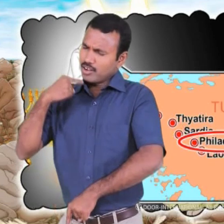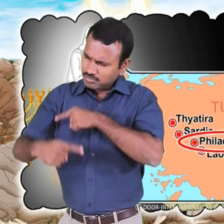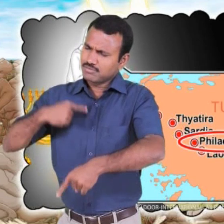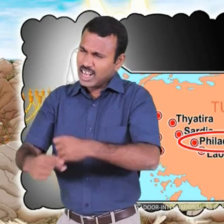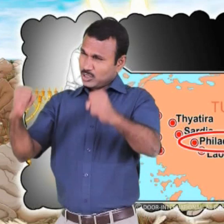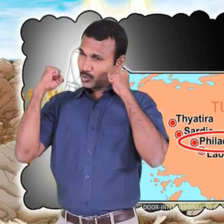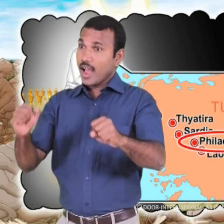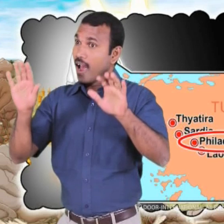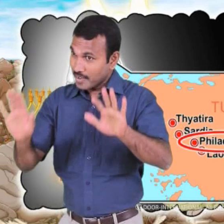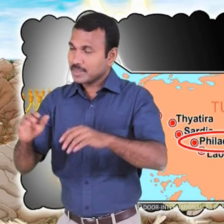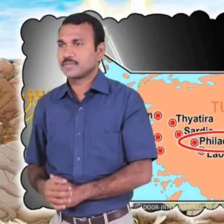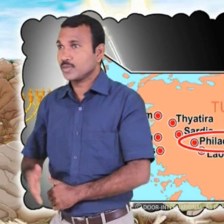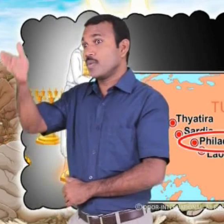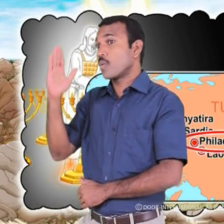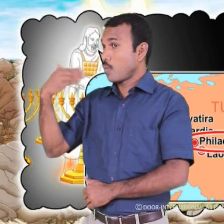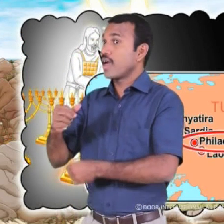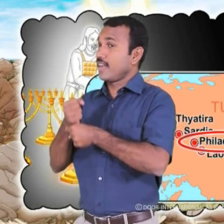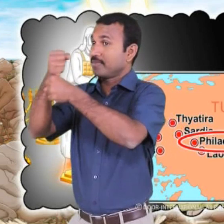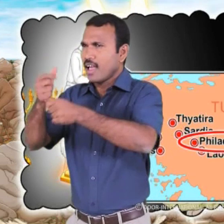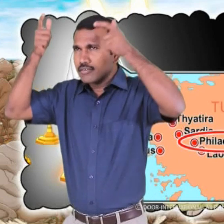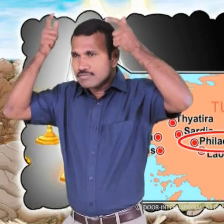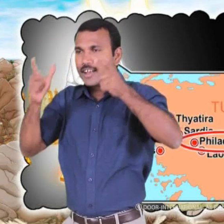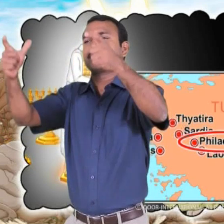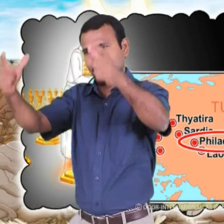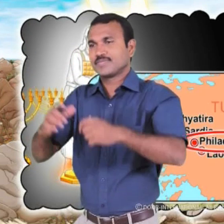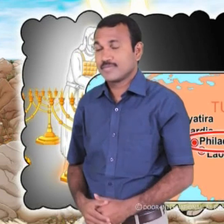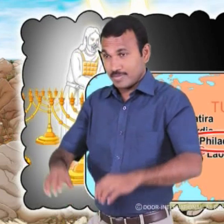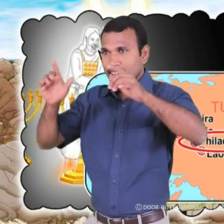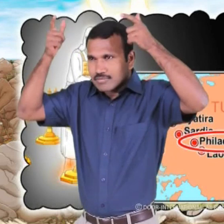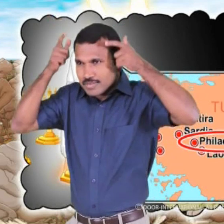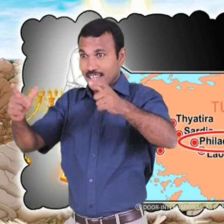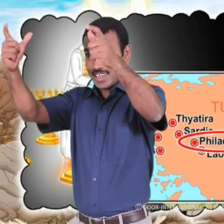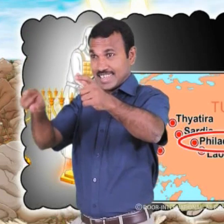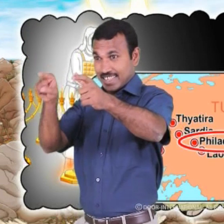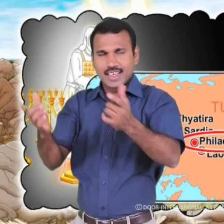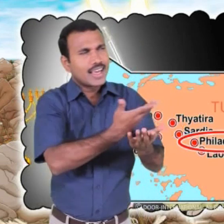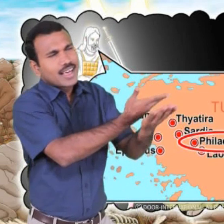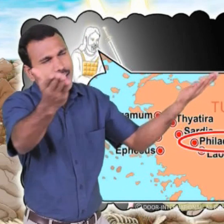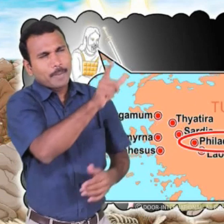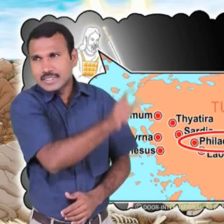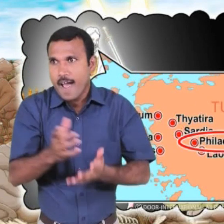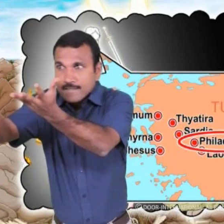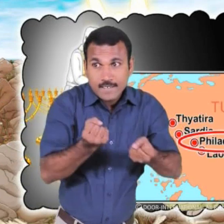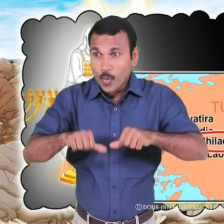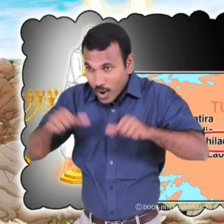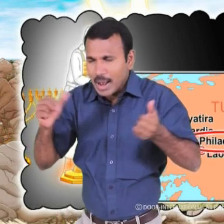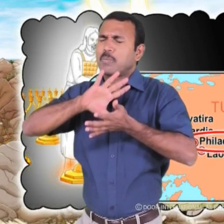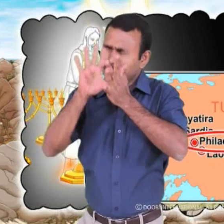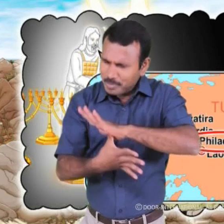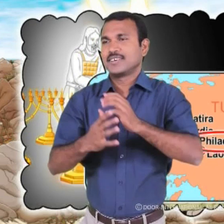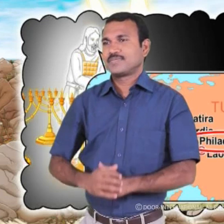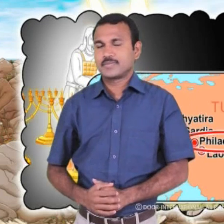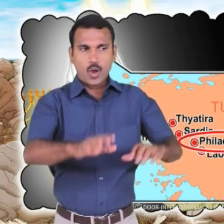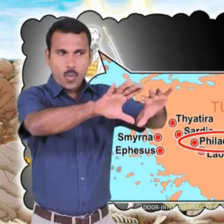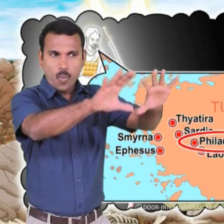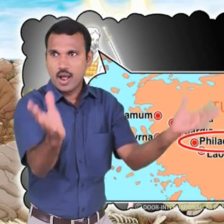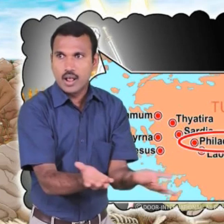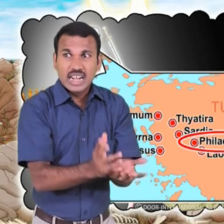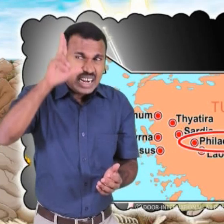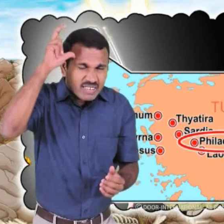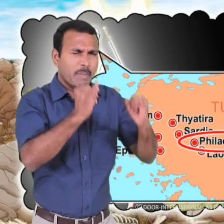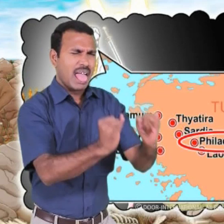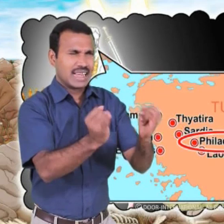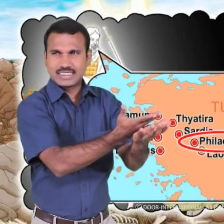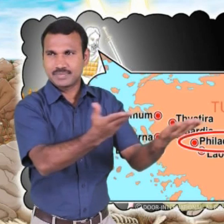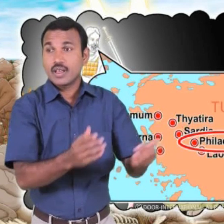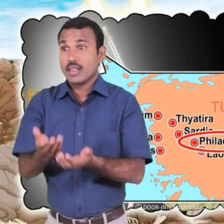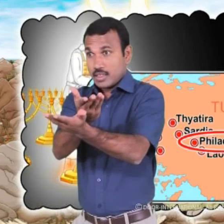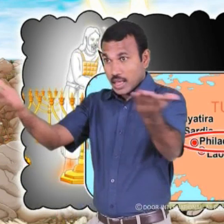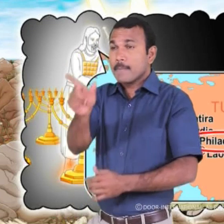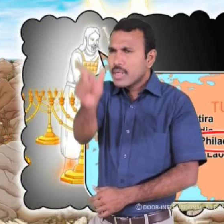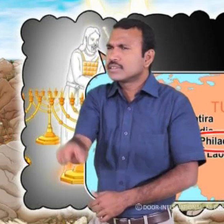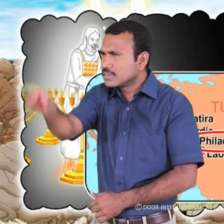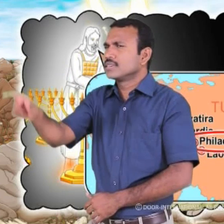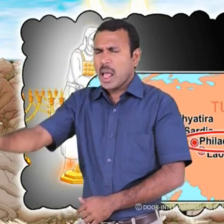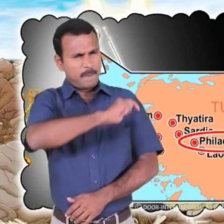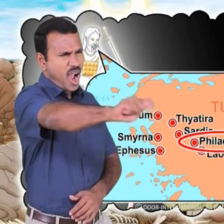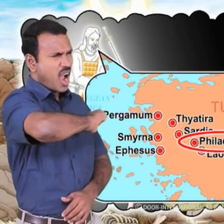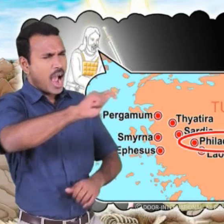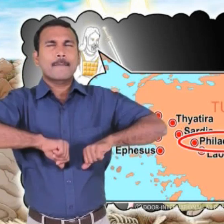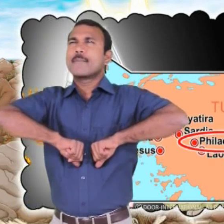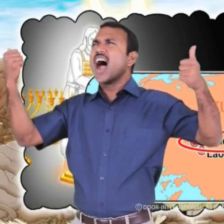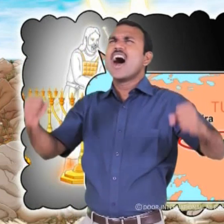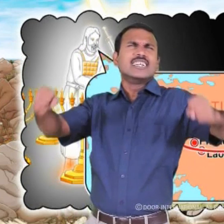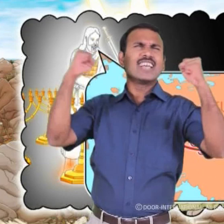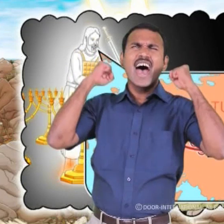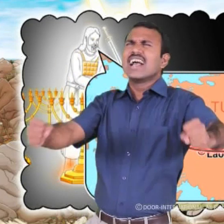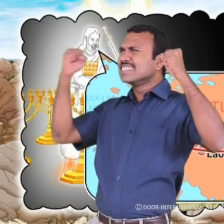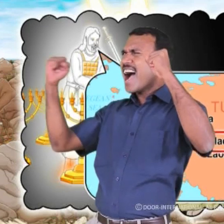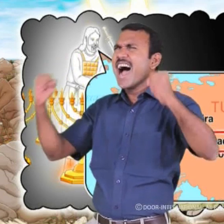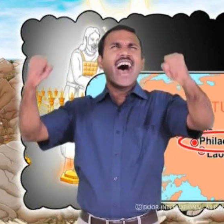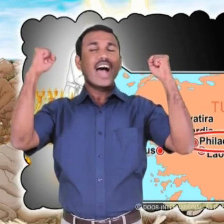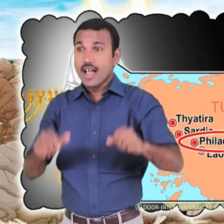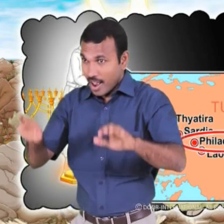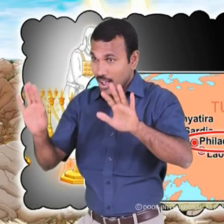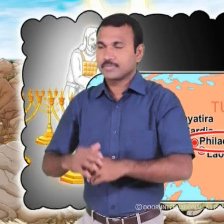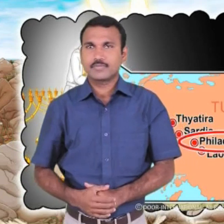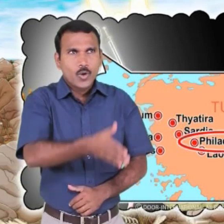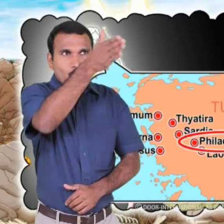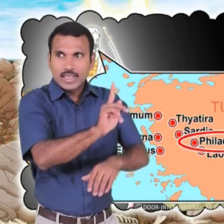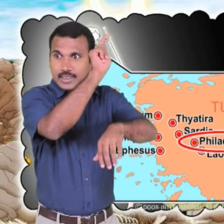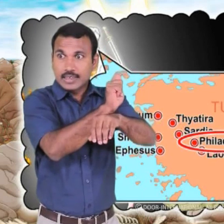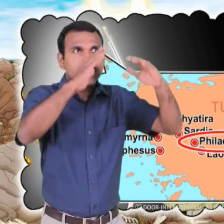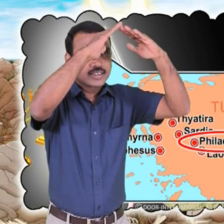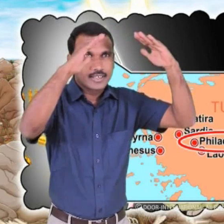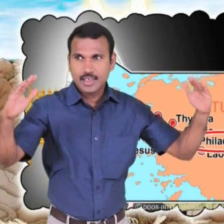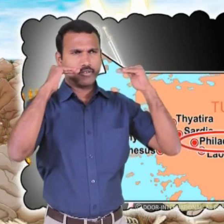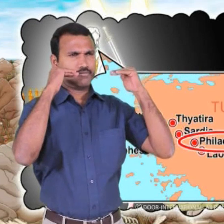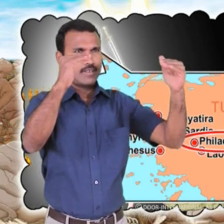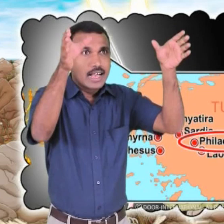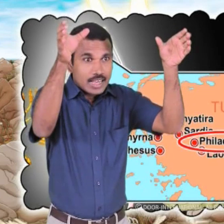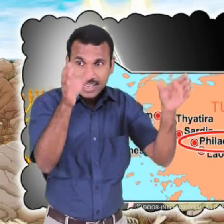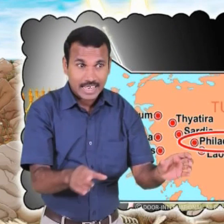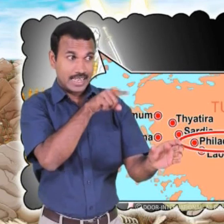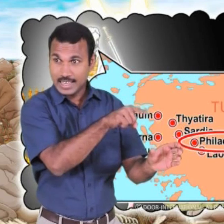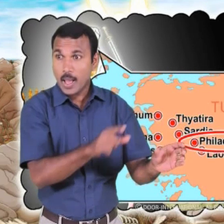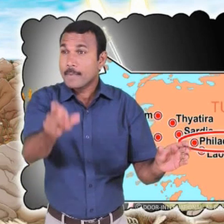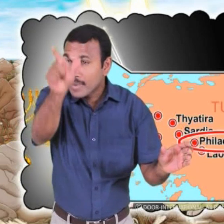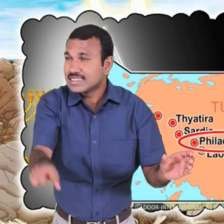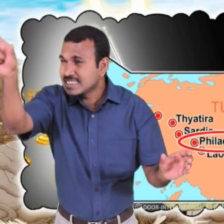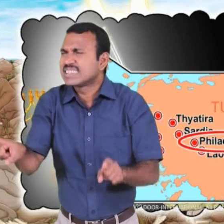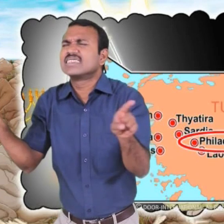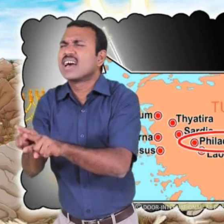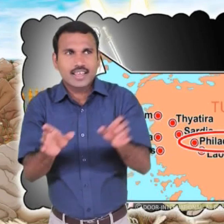I am coming soon. Hold fast to what you have, so that no one will take your crown.